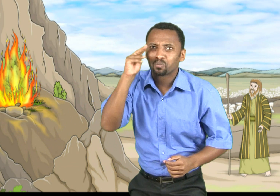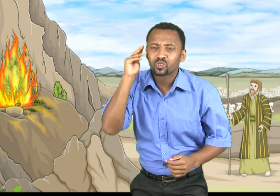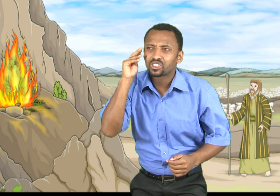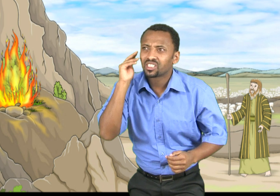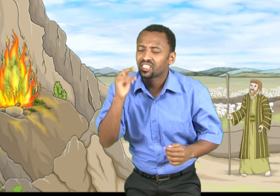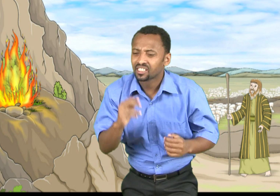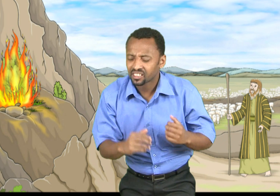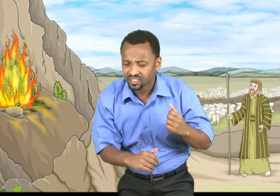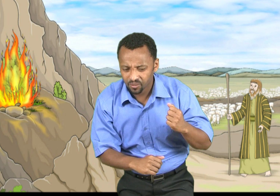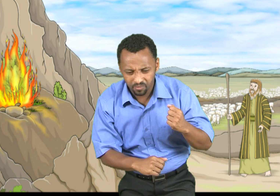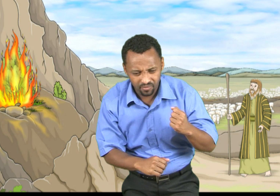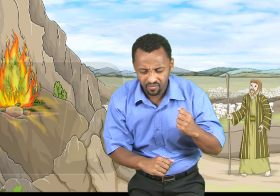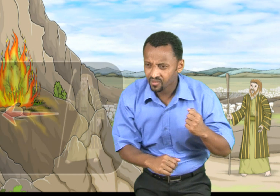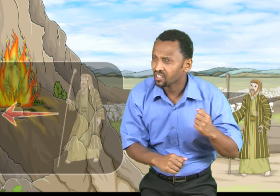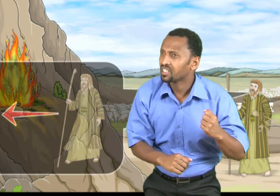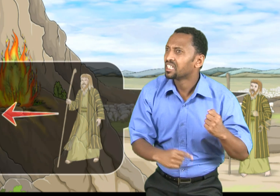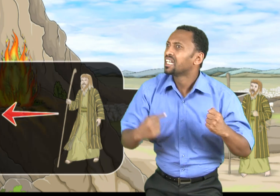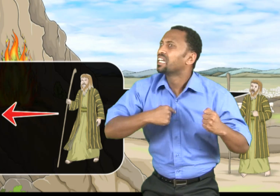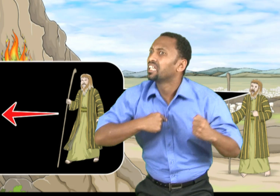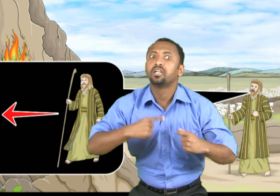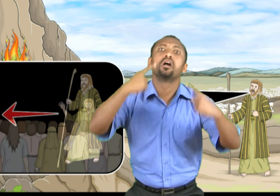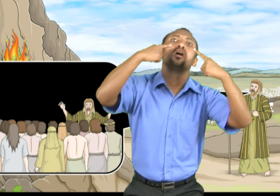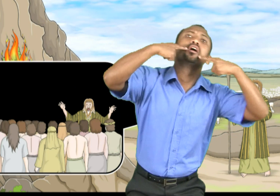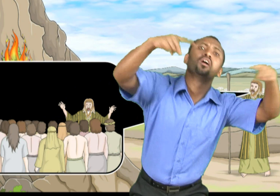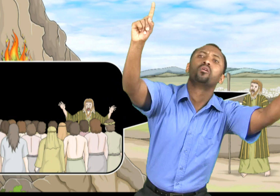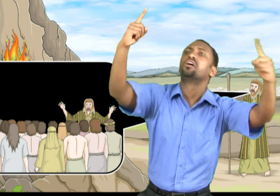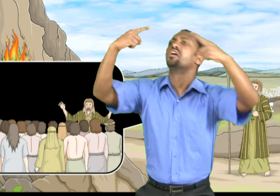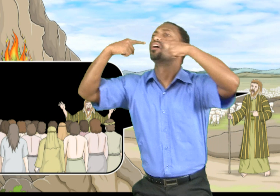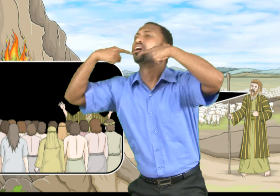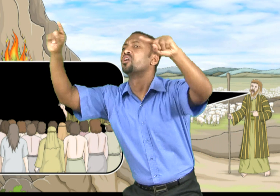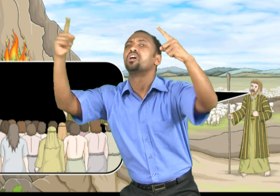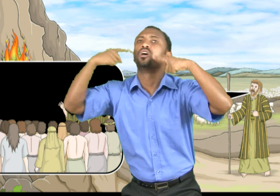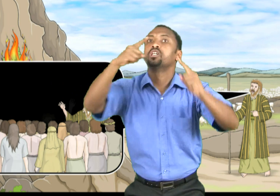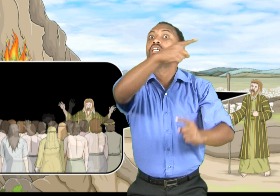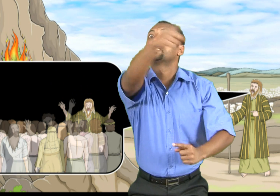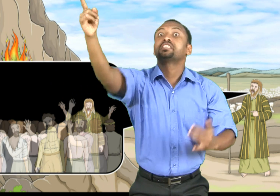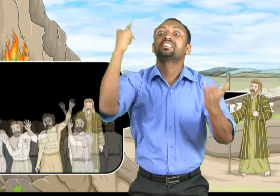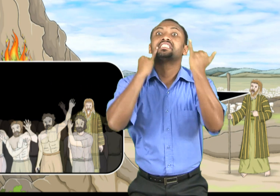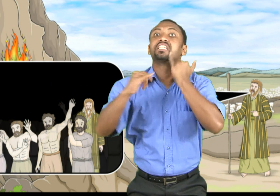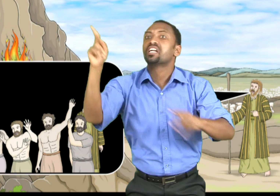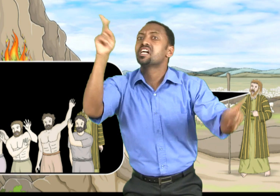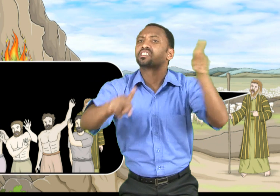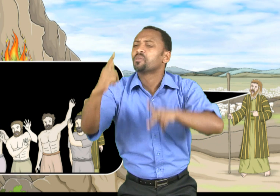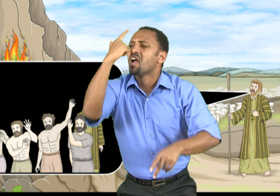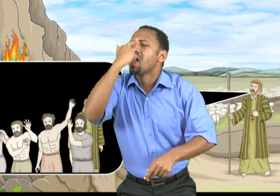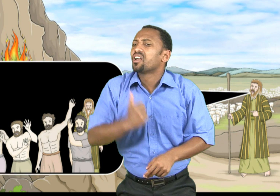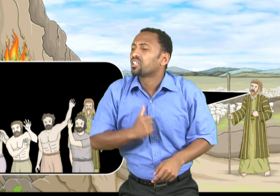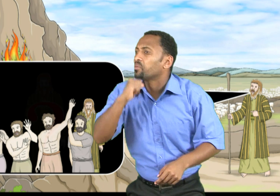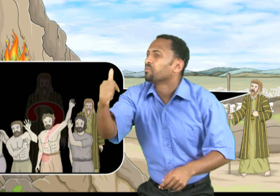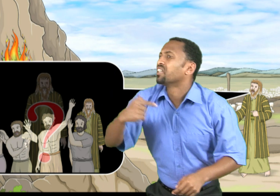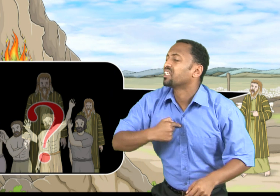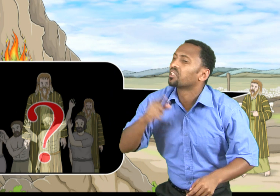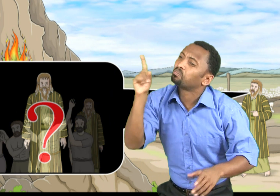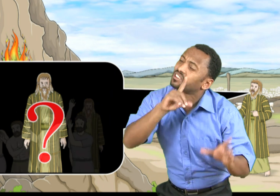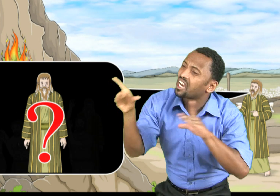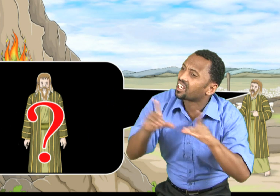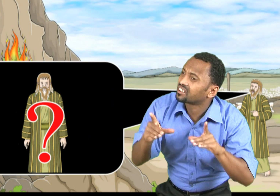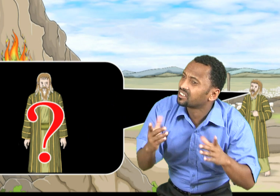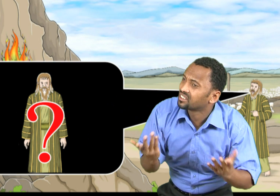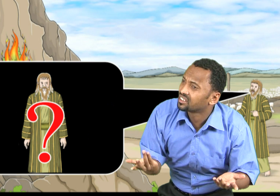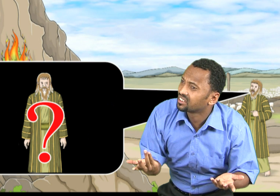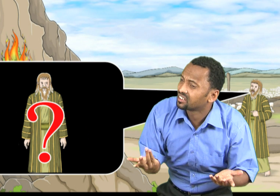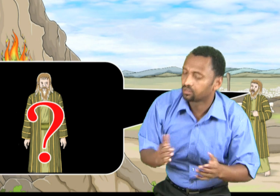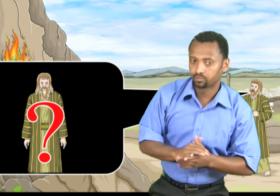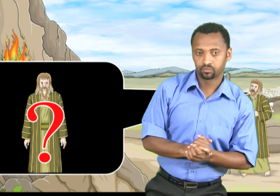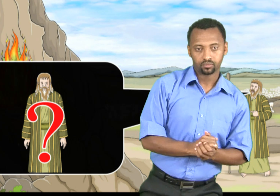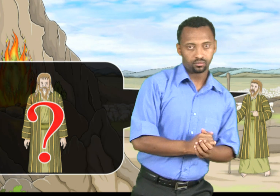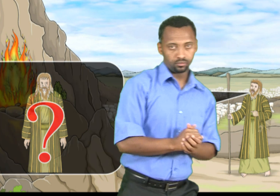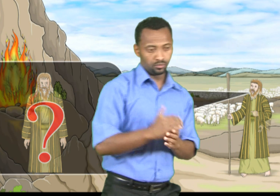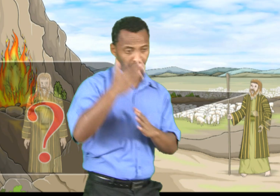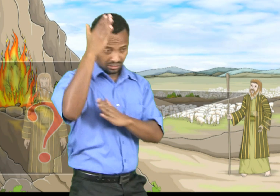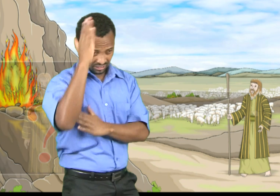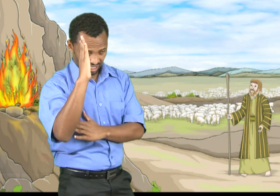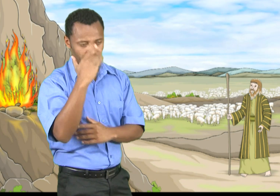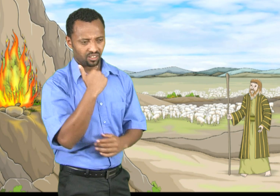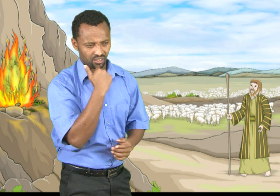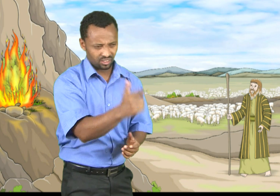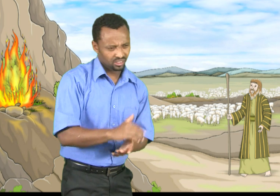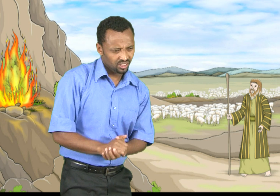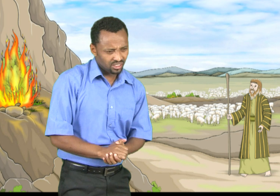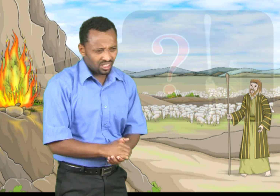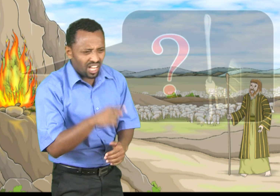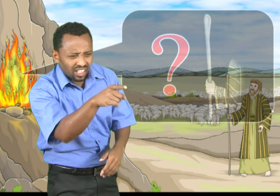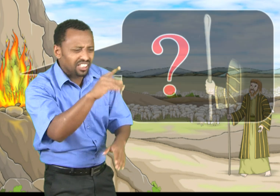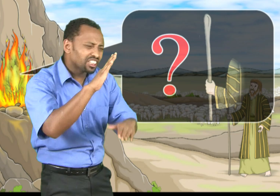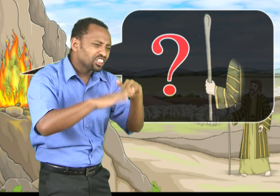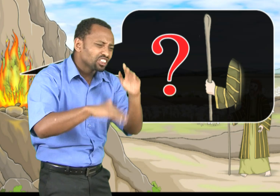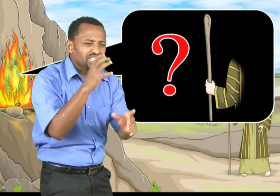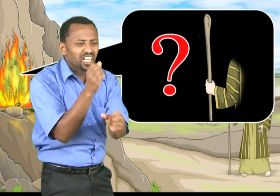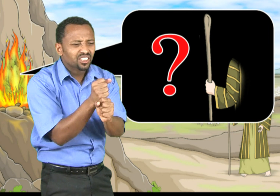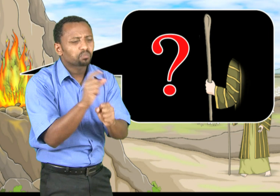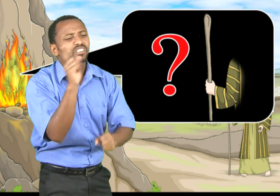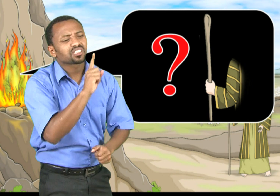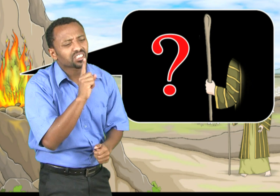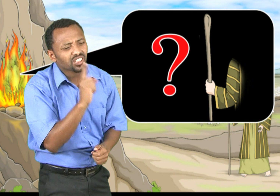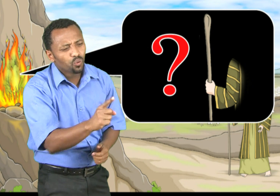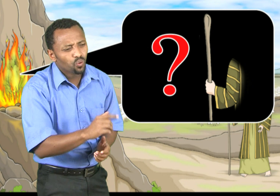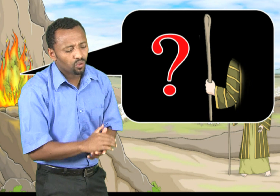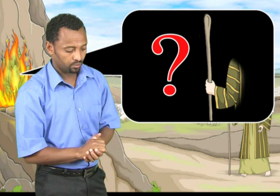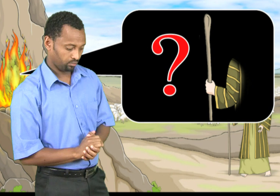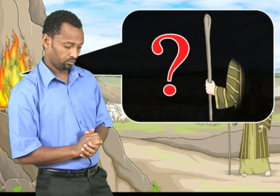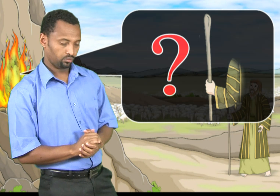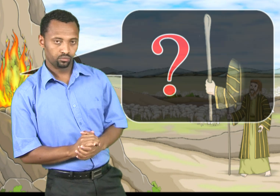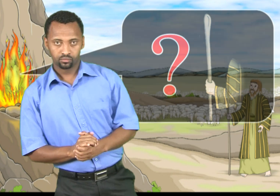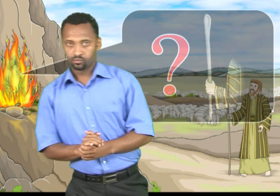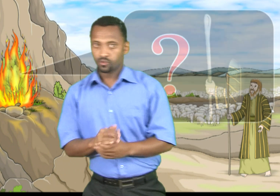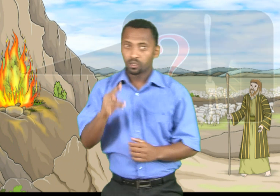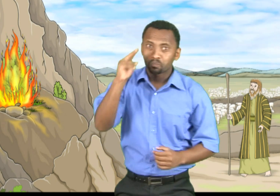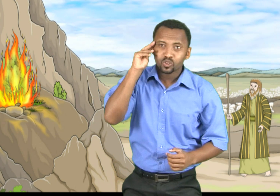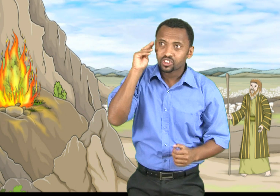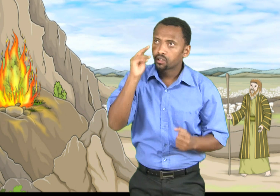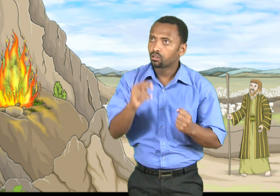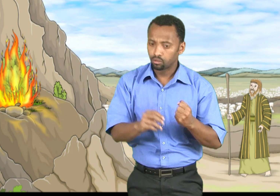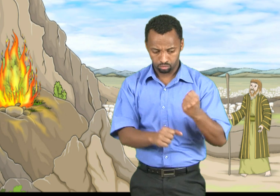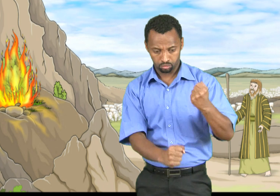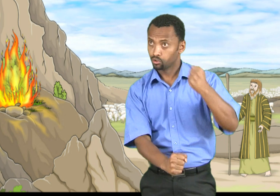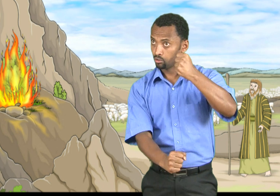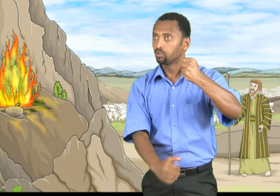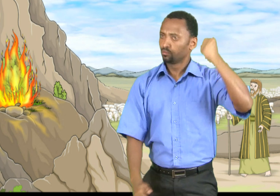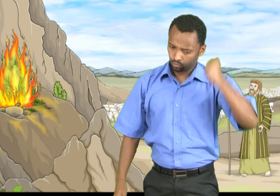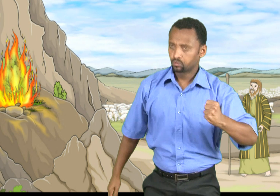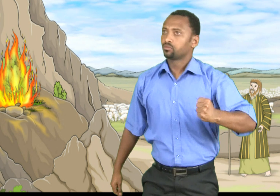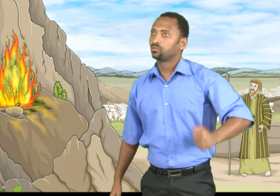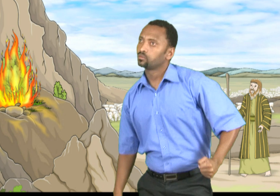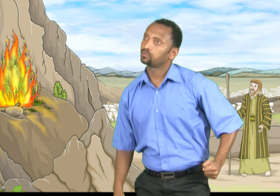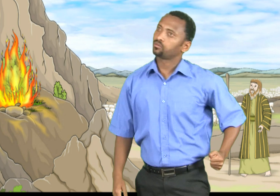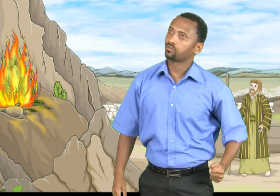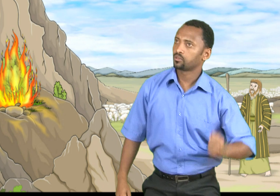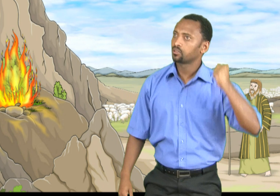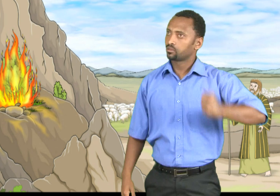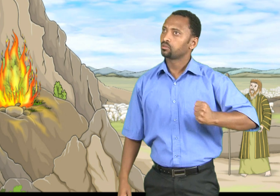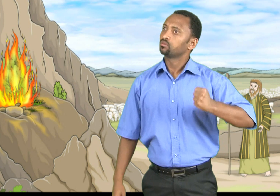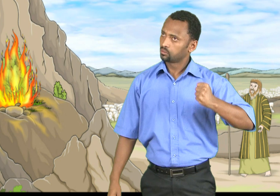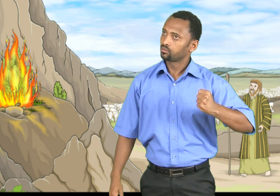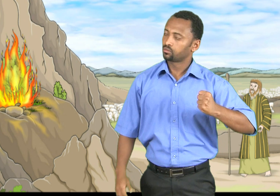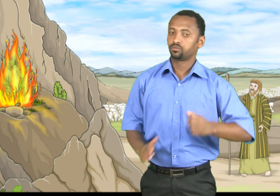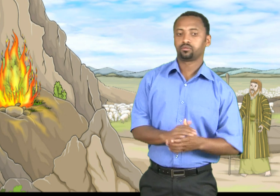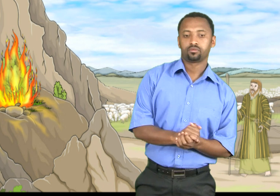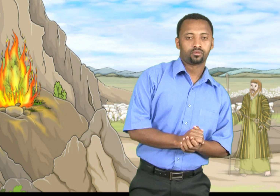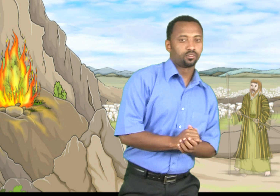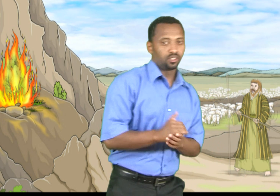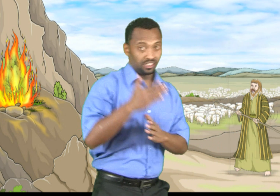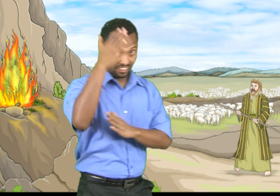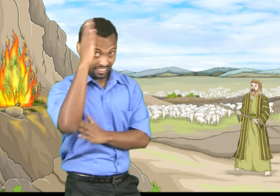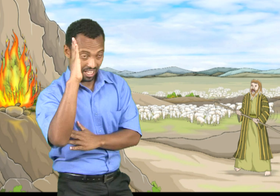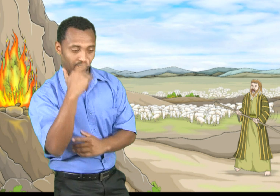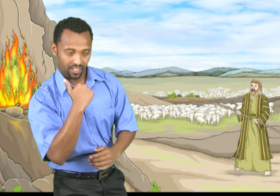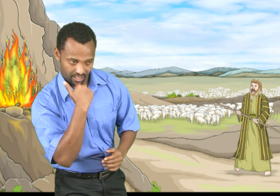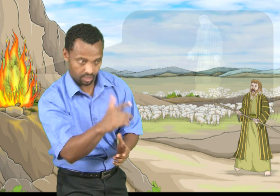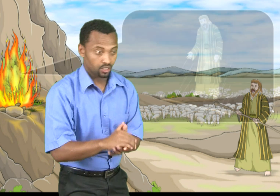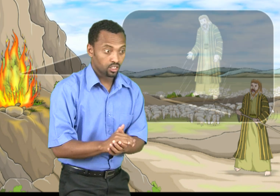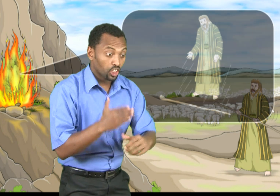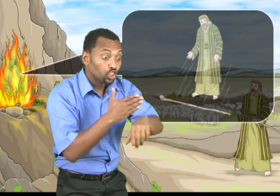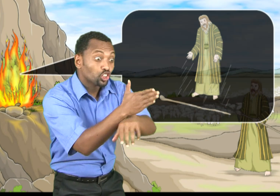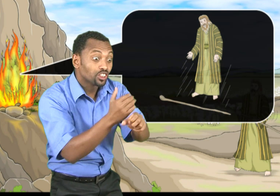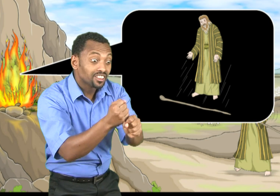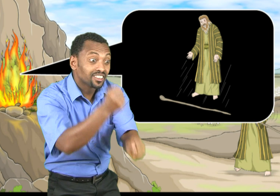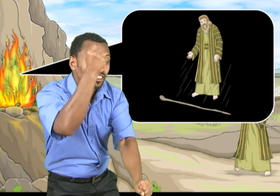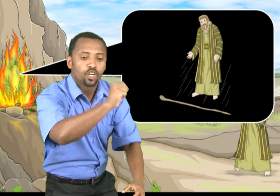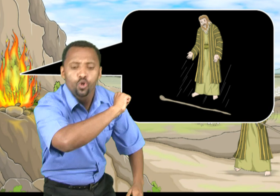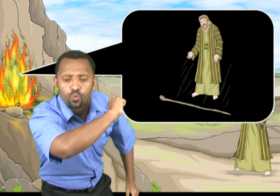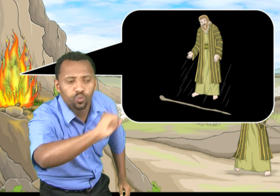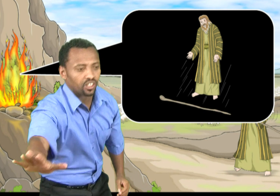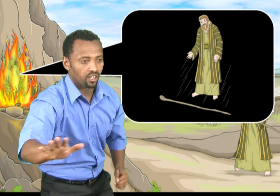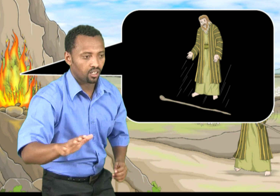Then Moses answered, “What if they do not believe me or listen to my voice? For they may say, ‘The LORD has not appeared to you.’” And the LORD asked him, “What is that in your hand?” “A staff,” he replied.